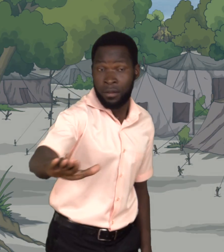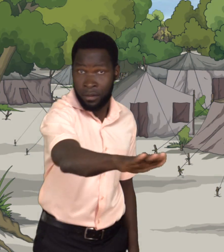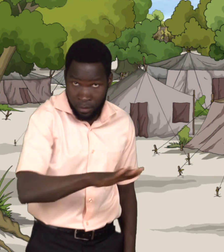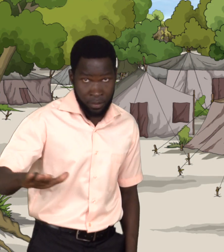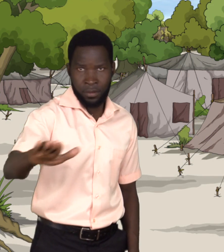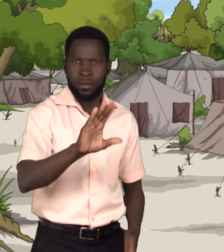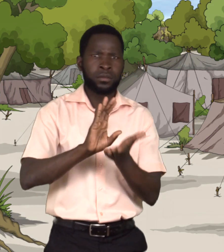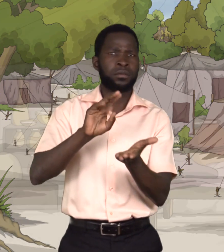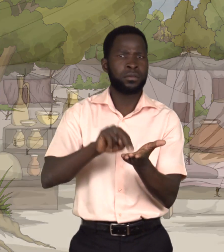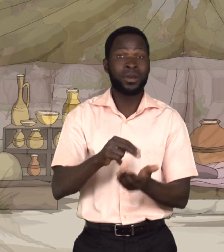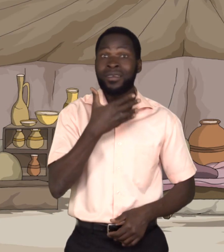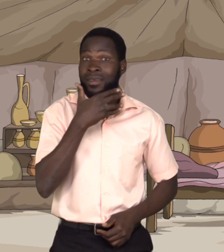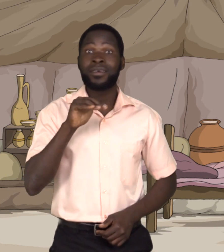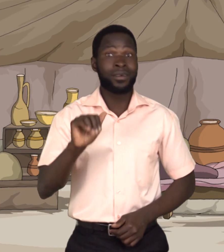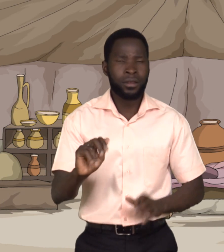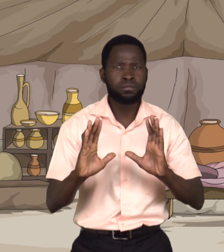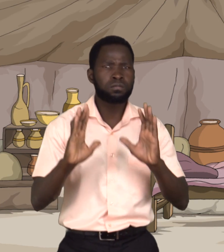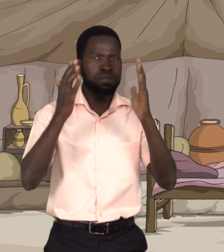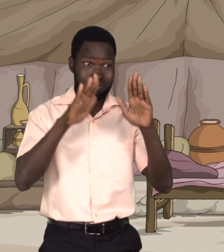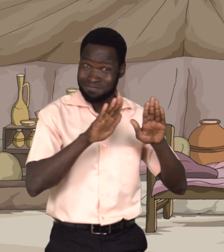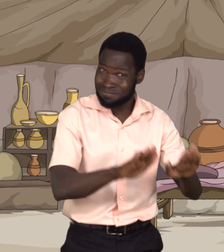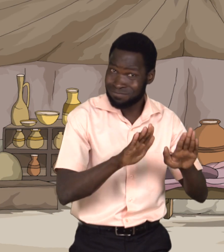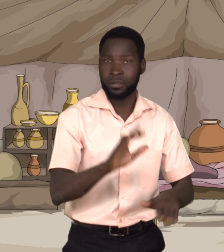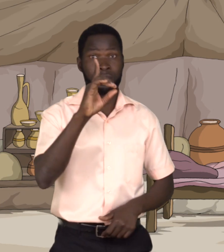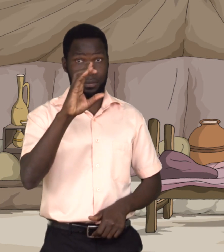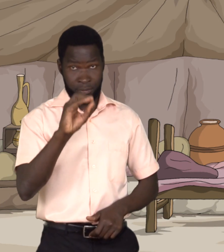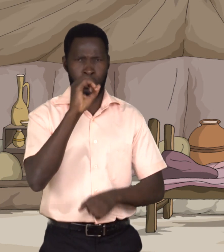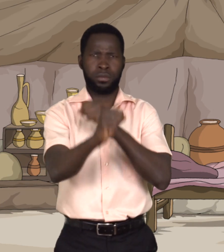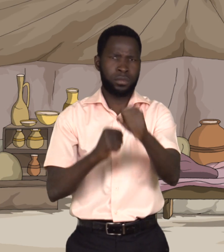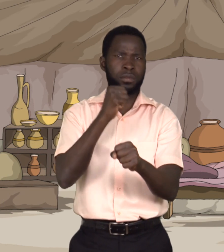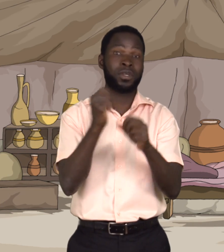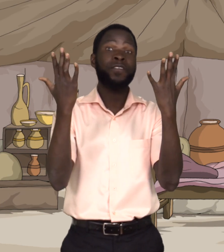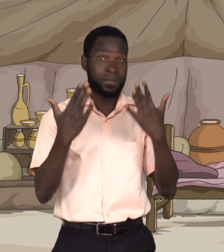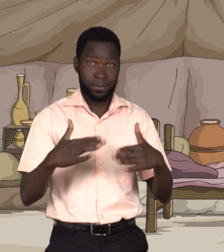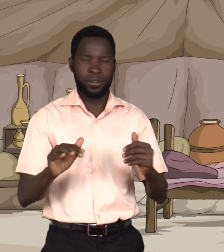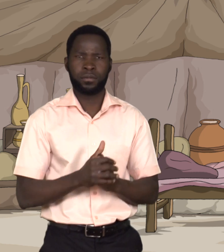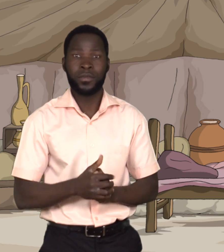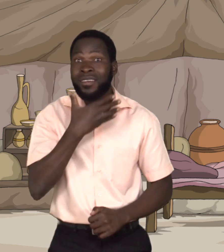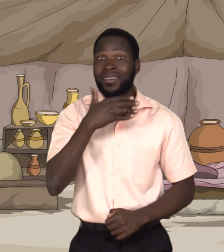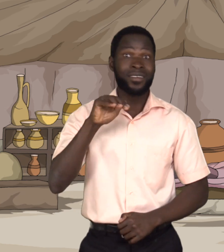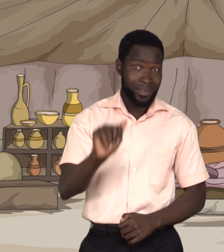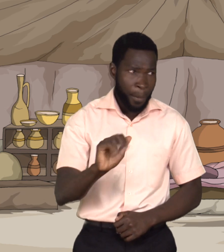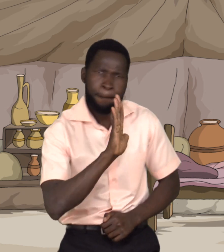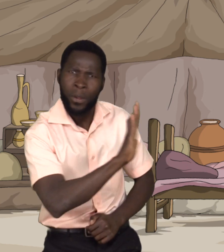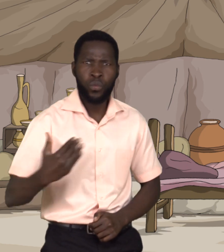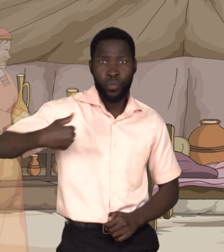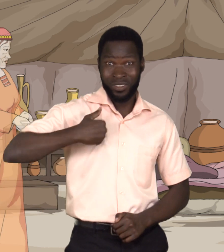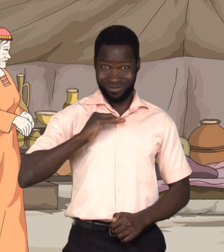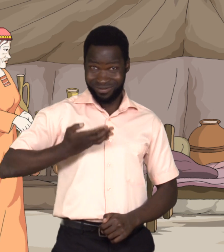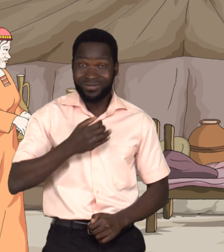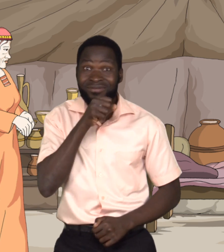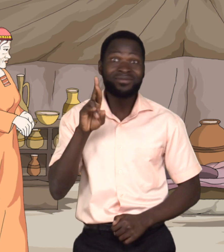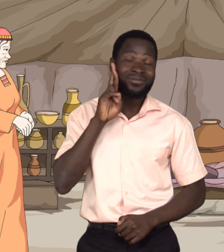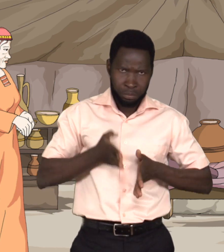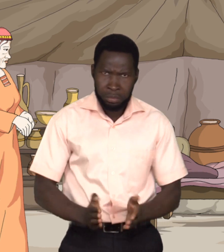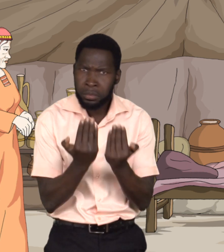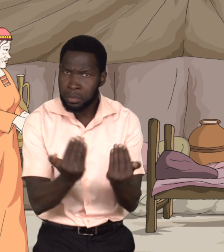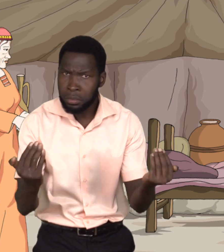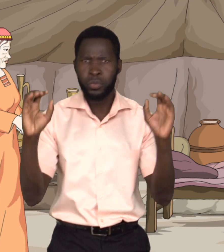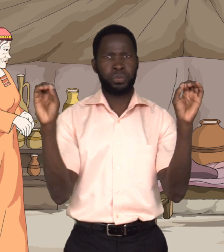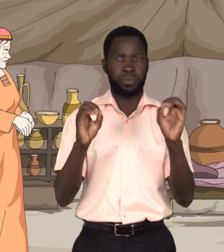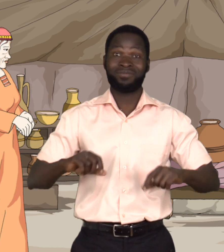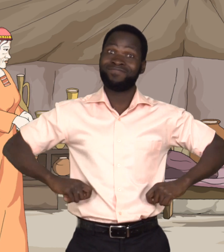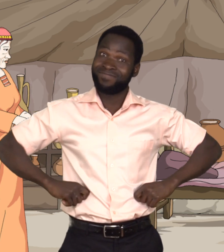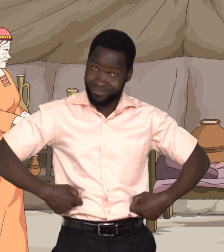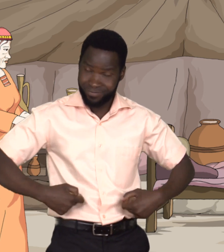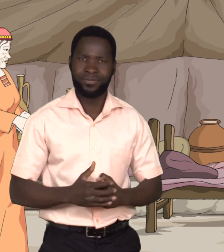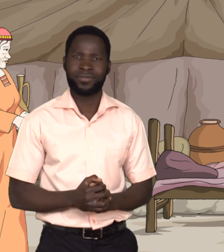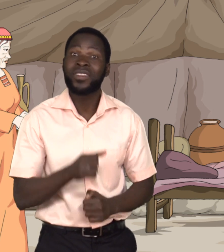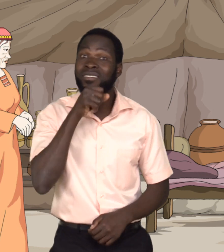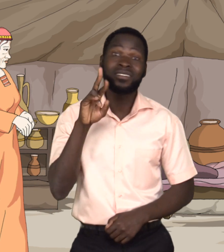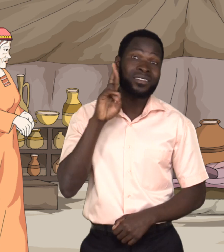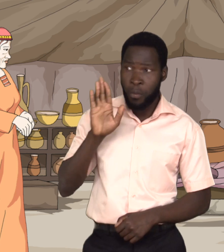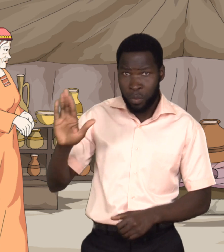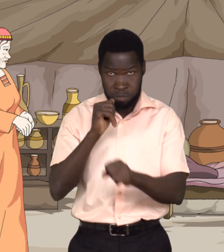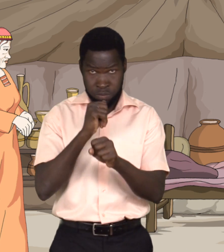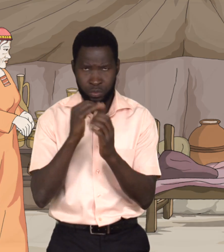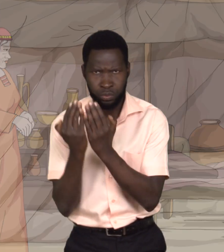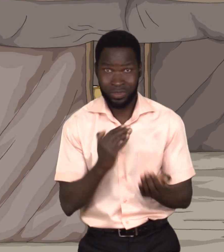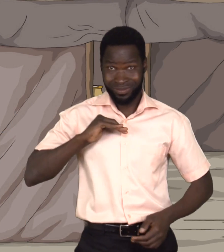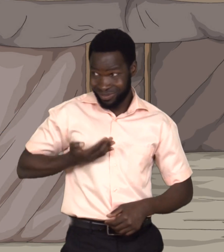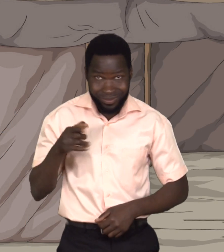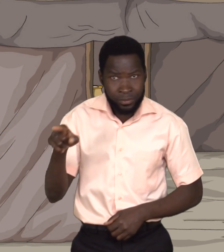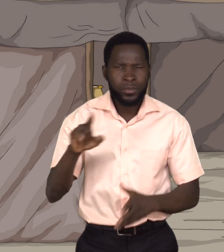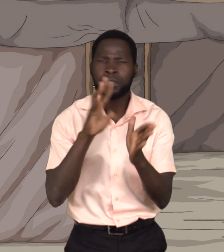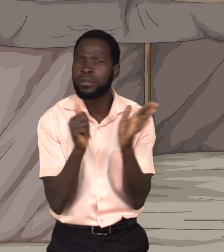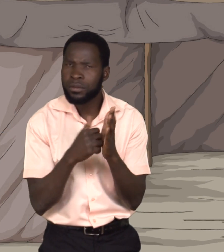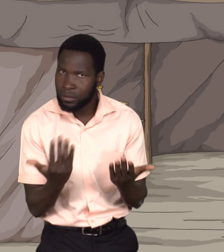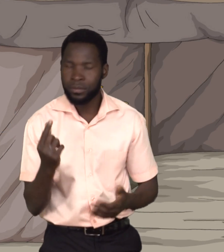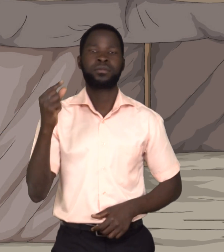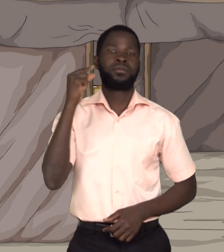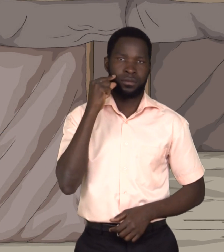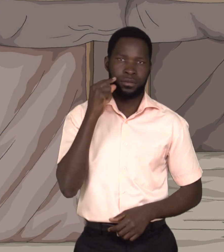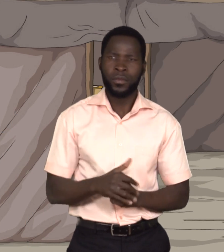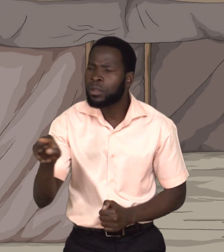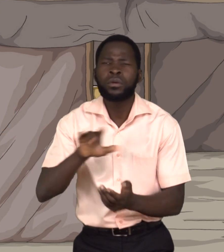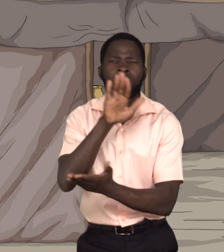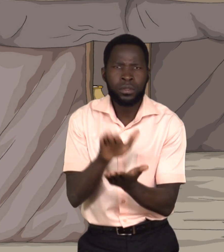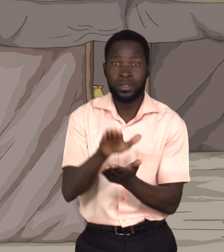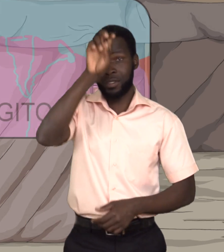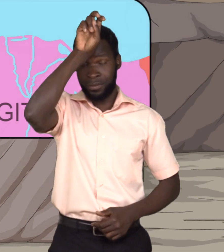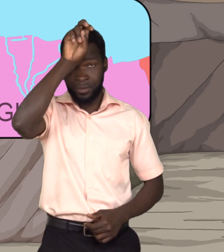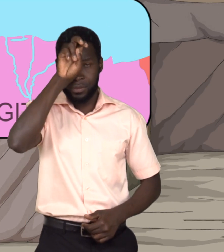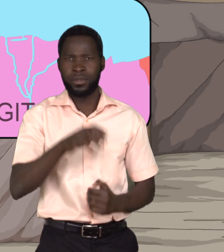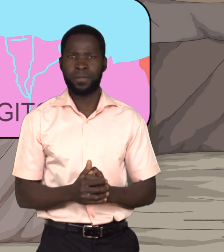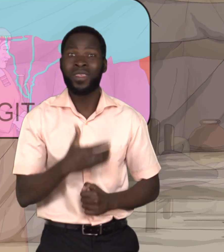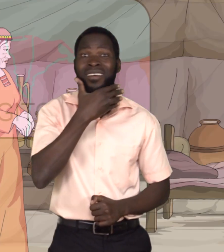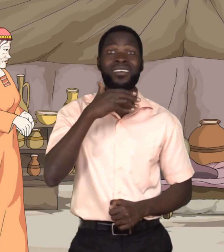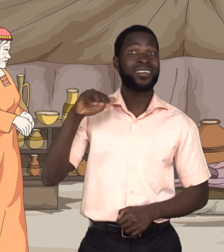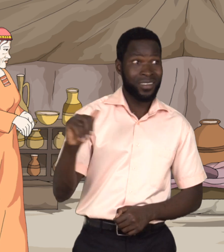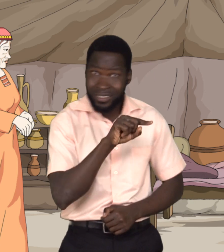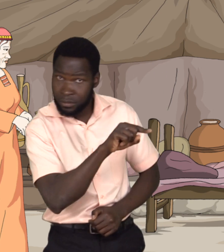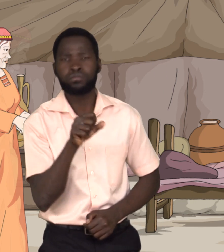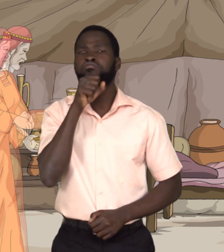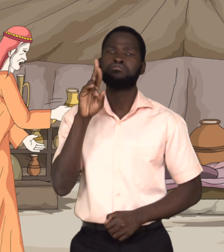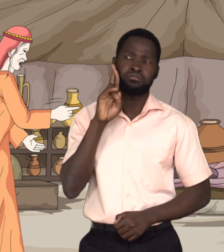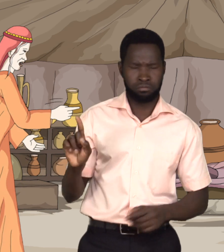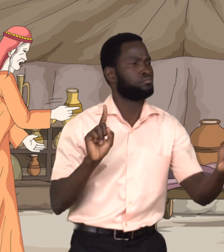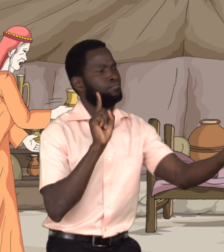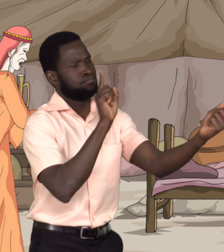Now Abram’s wife Sarai had borne him no children, but she had an Egyptian maidservant named Hagar.